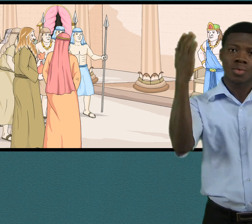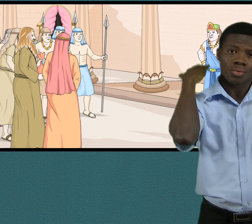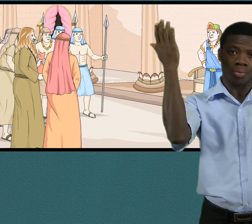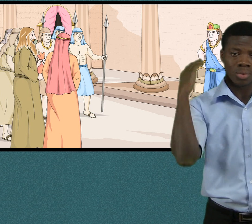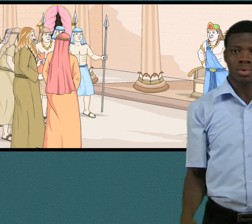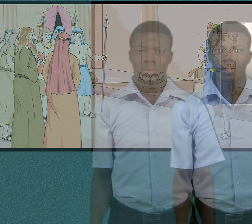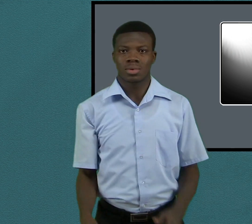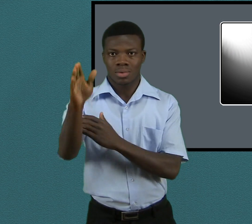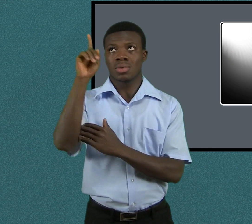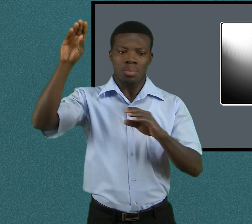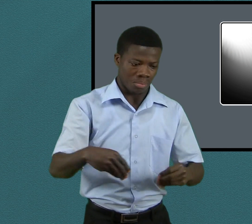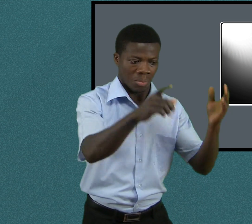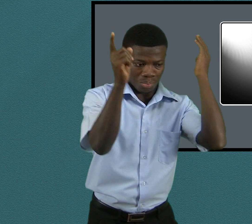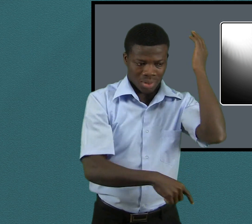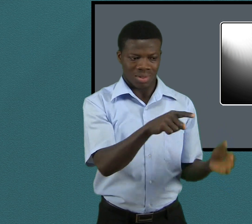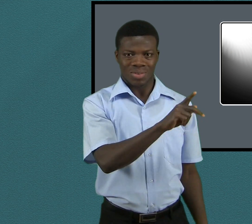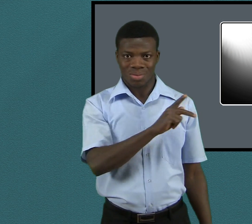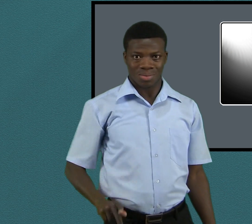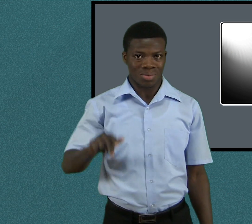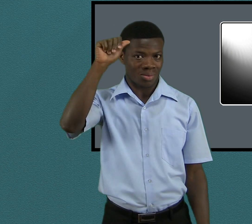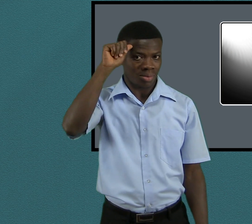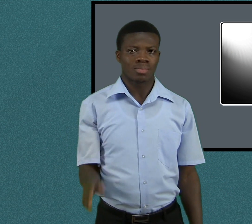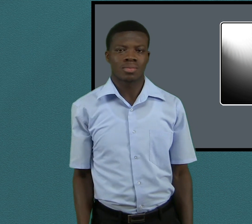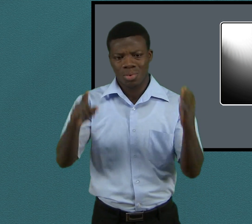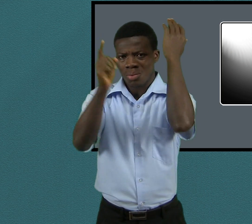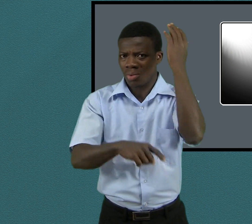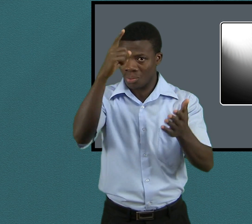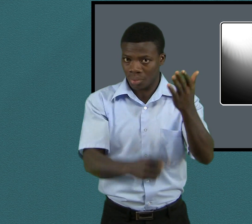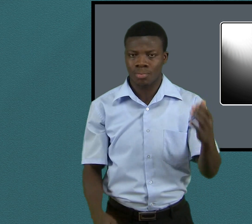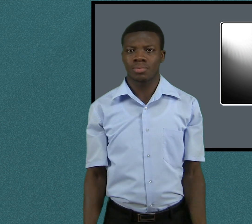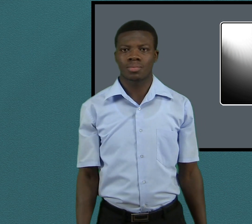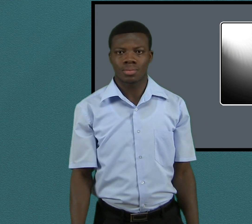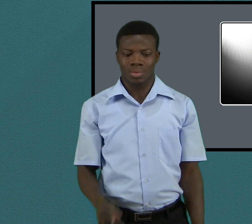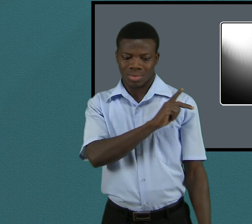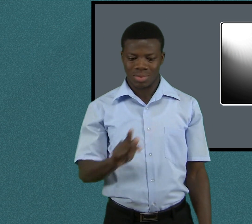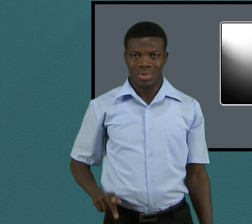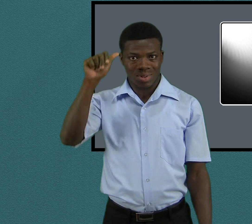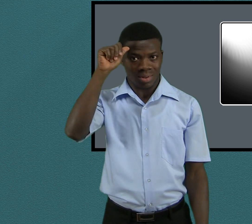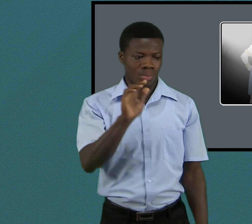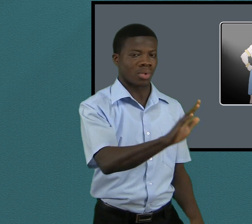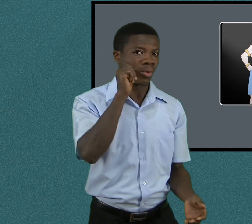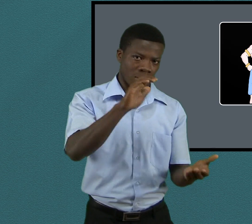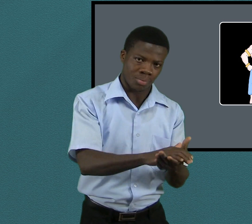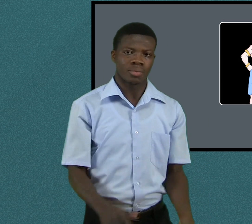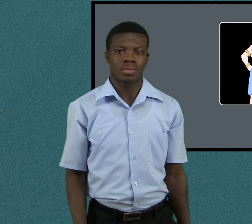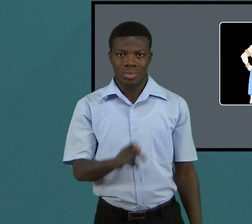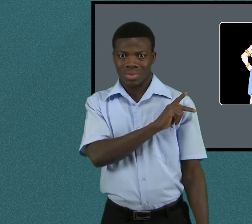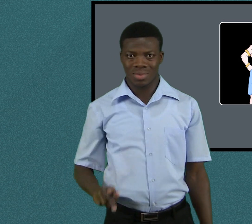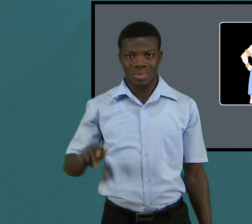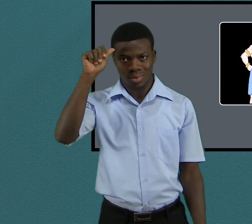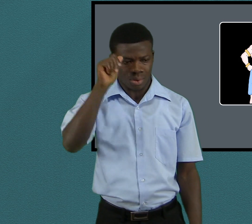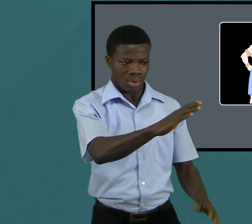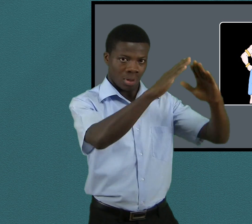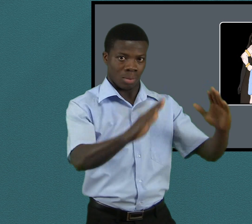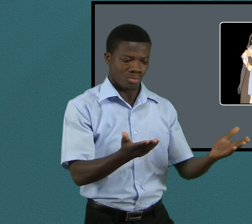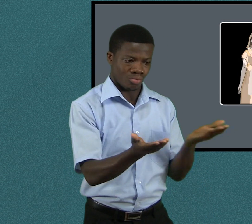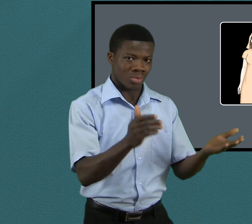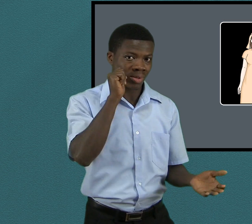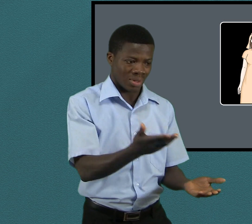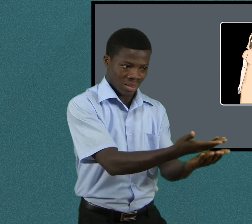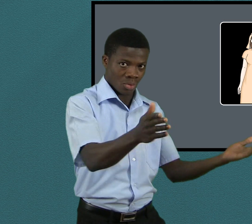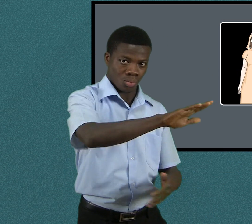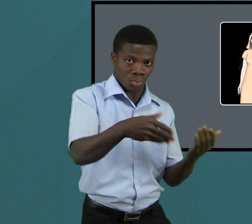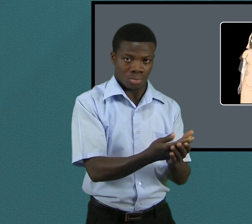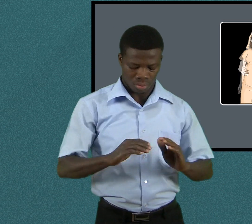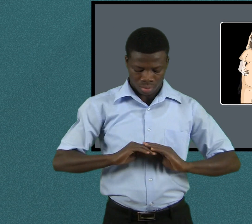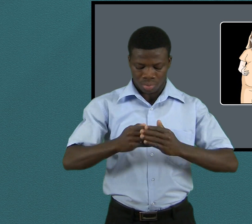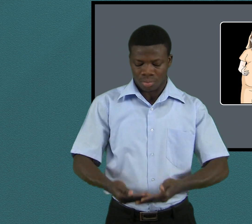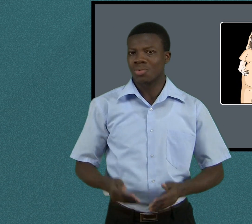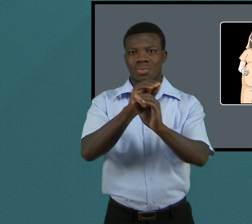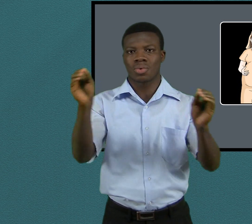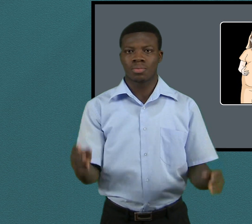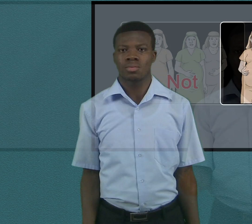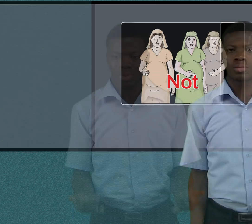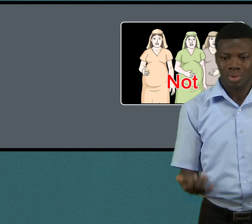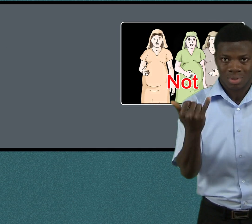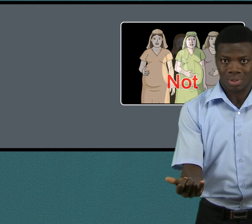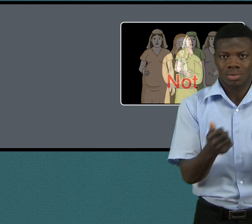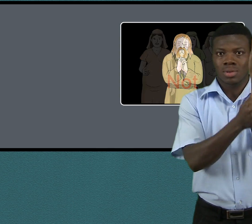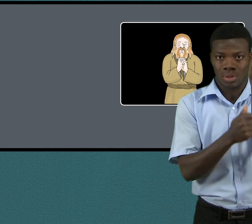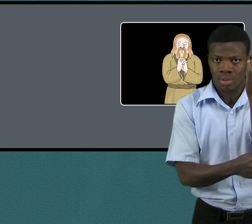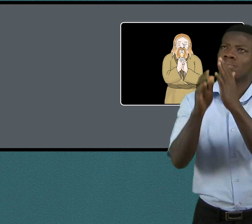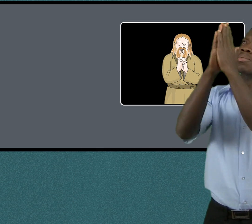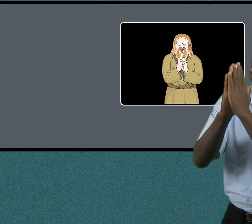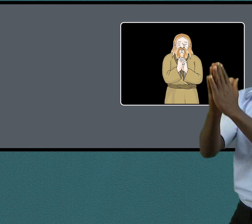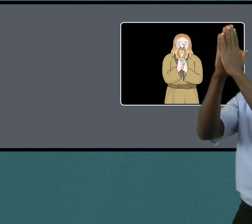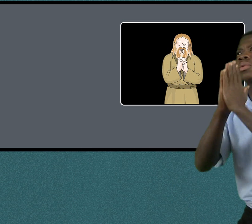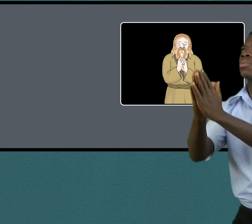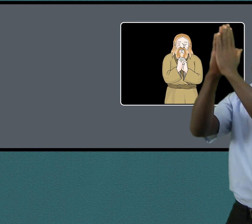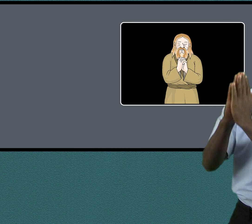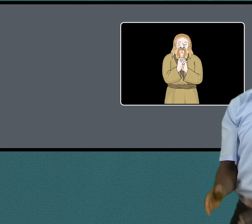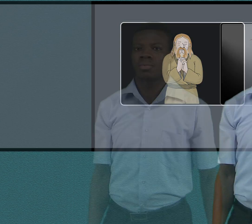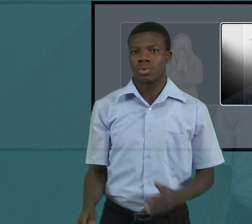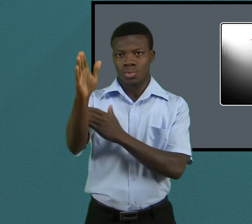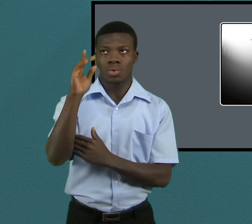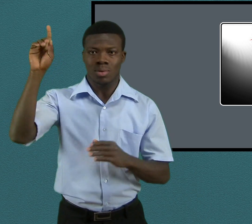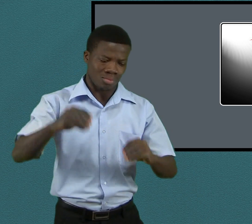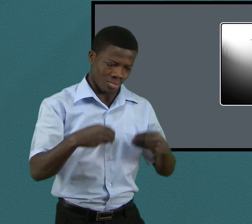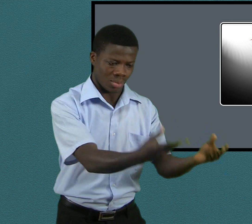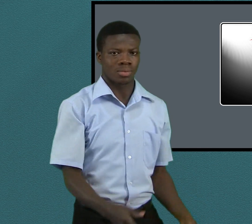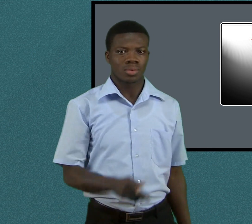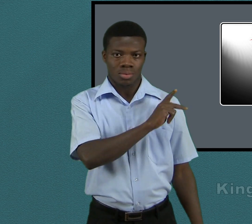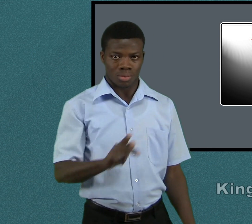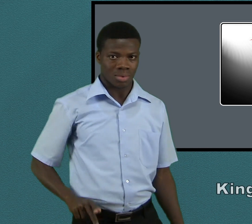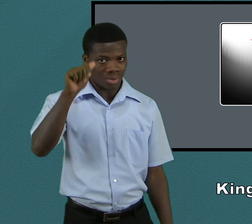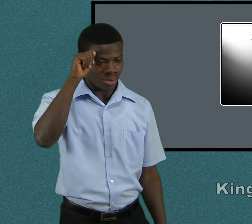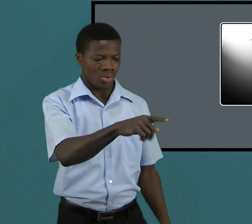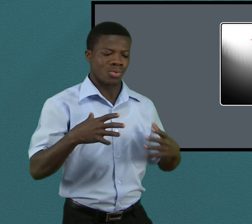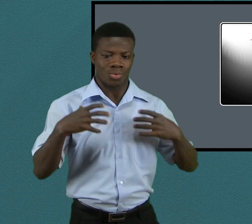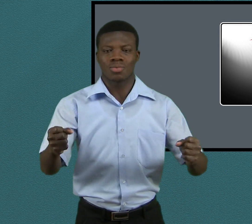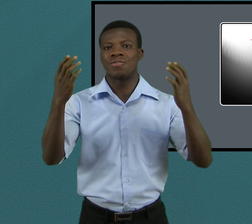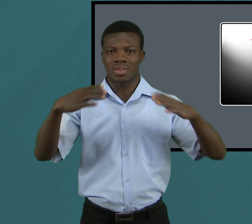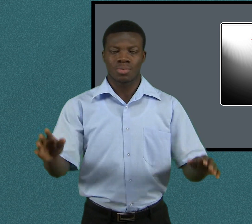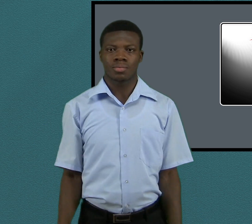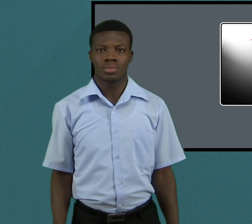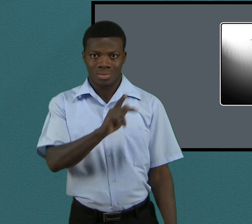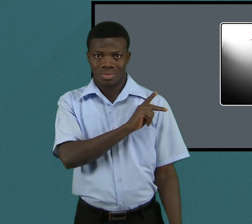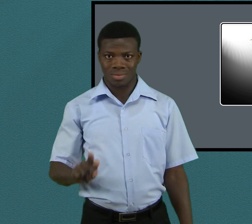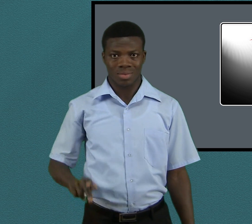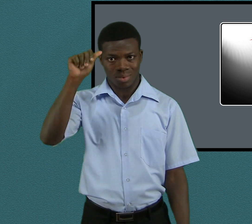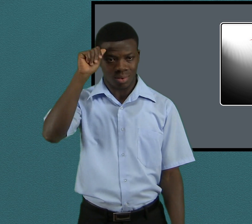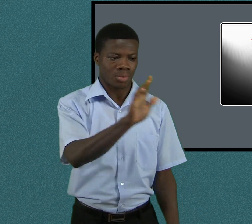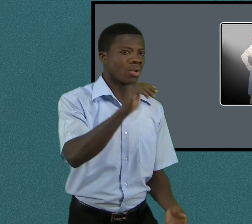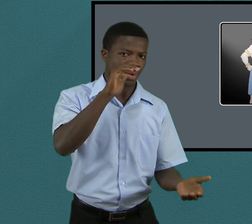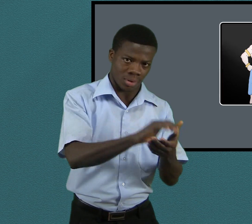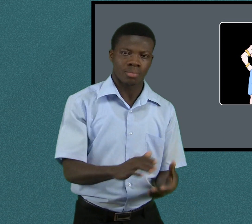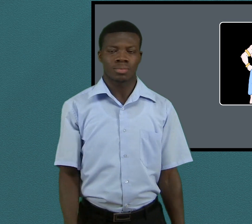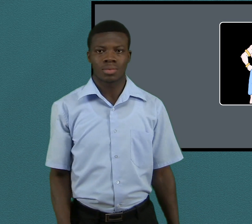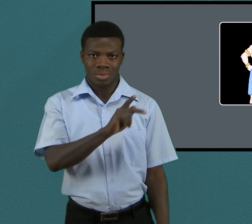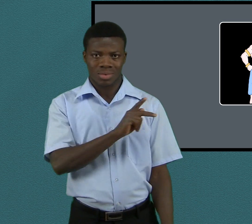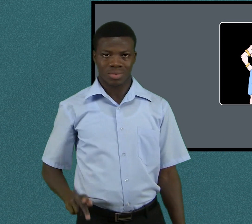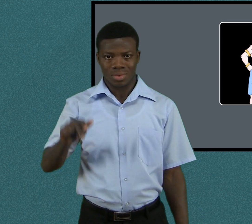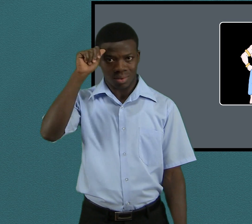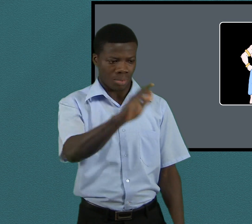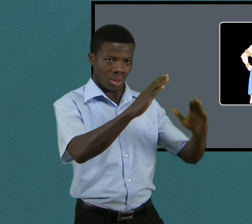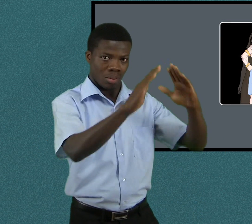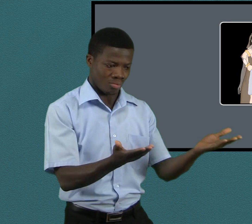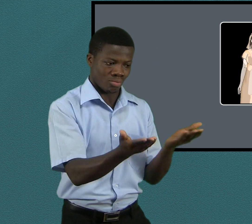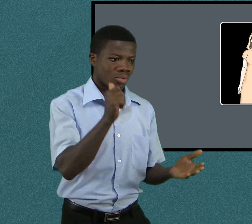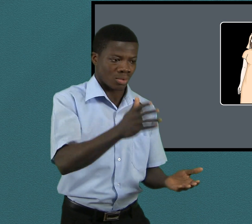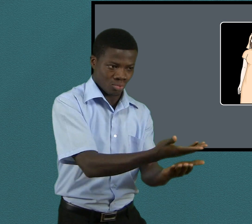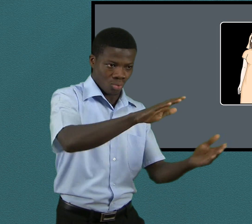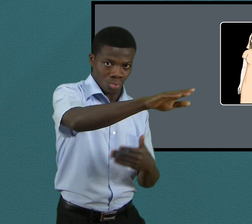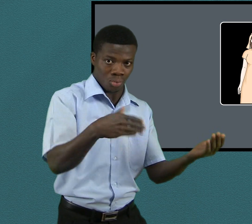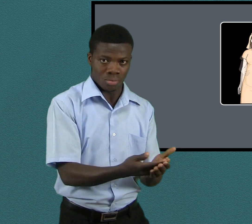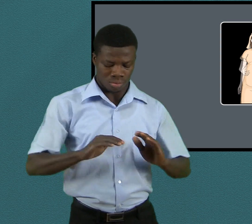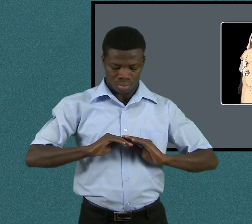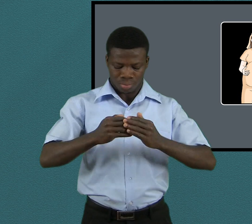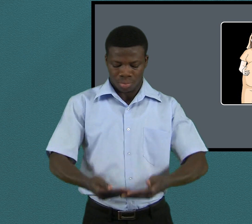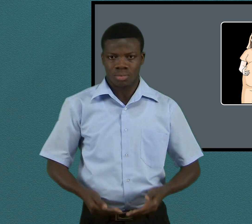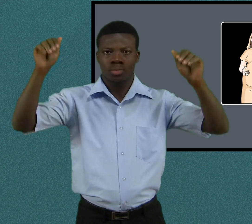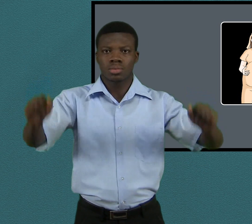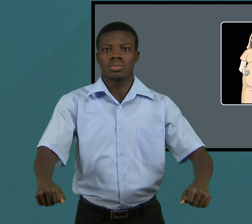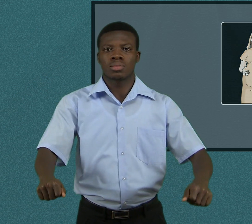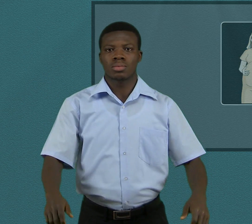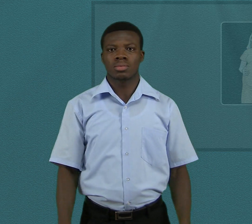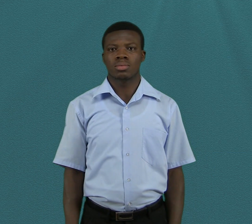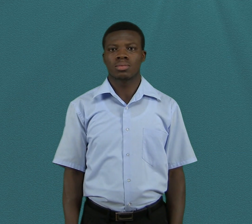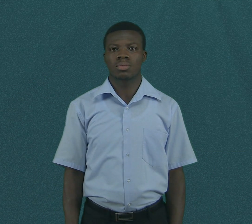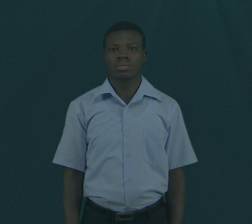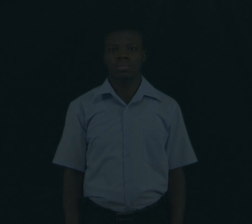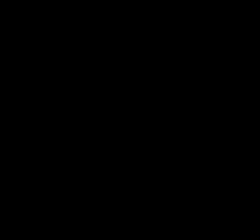Then Abraham prayed to God, and God healed Abimelech and his wife and his maidservants, so that they could again bear children— for on account of Abraham’s wife Sarah, the LORD had completely closed all the wombs in Abimelech’s household.